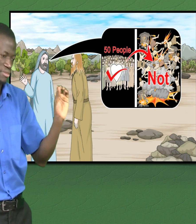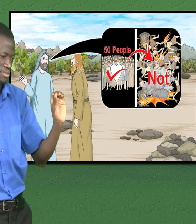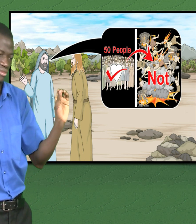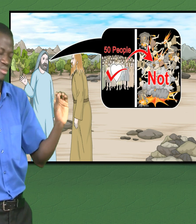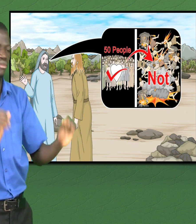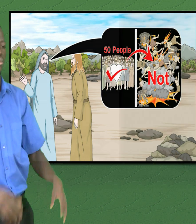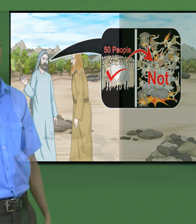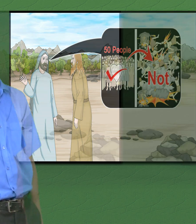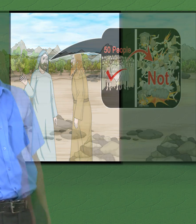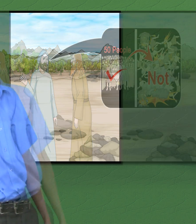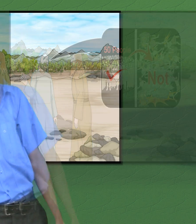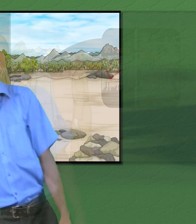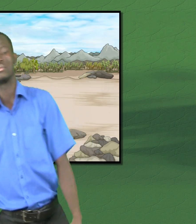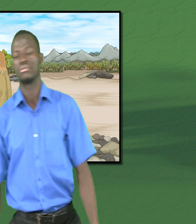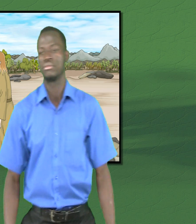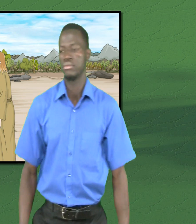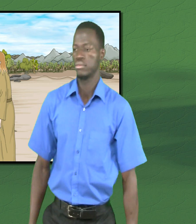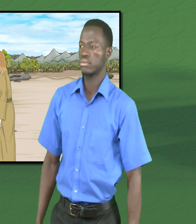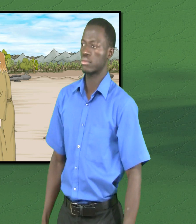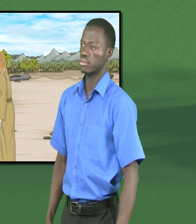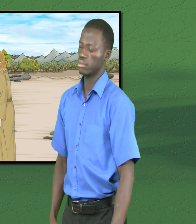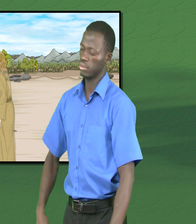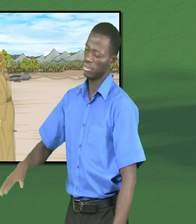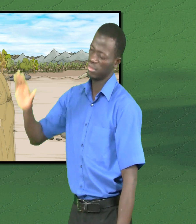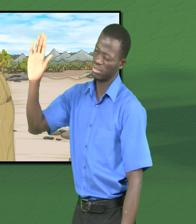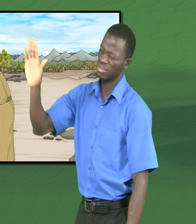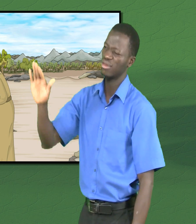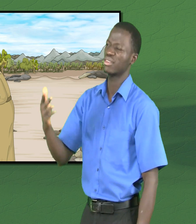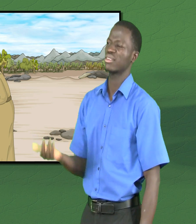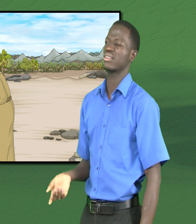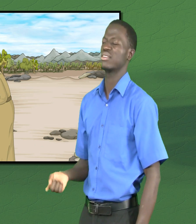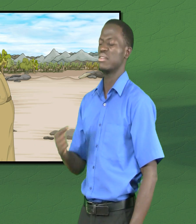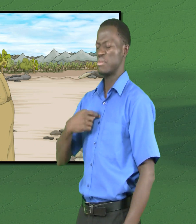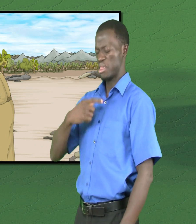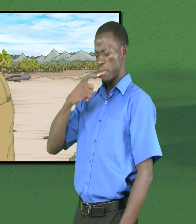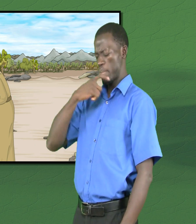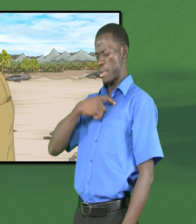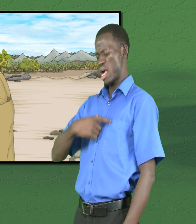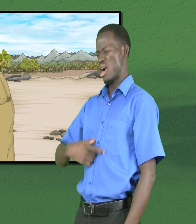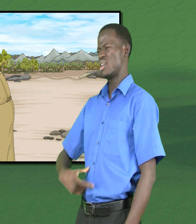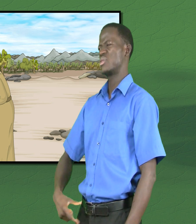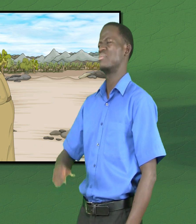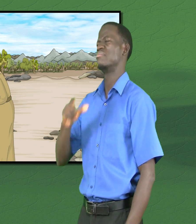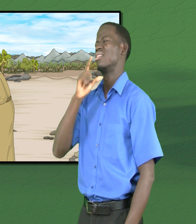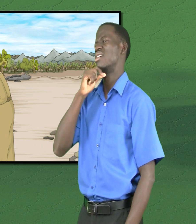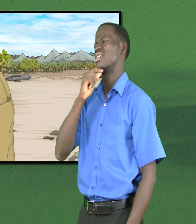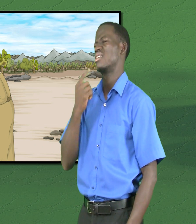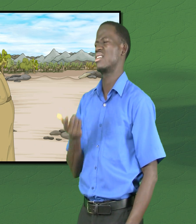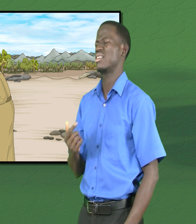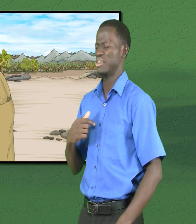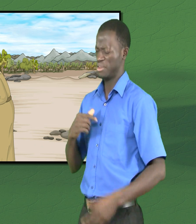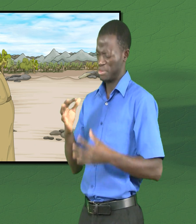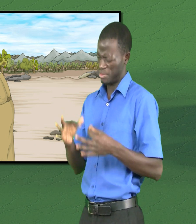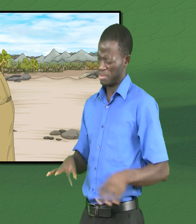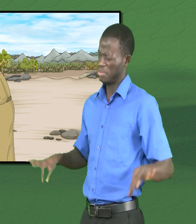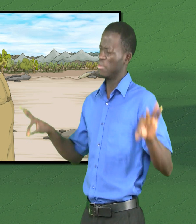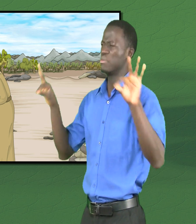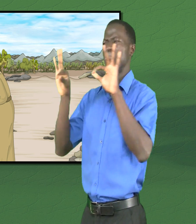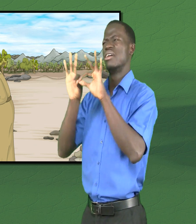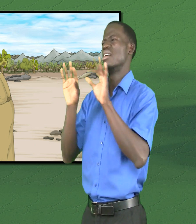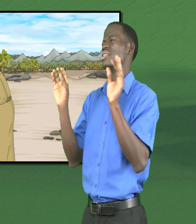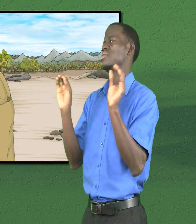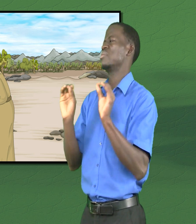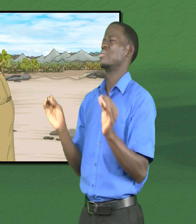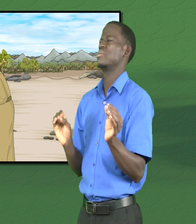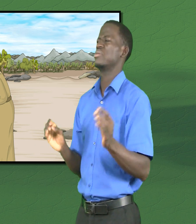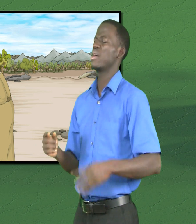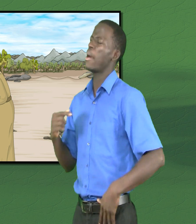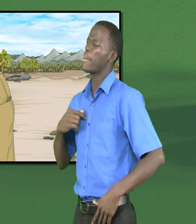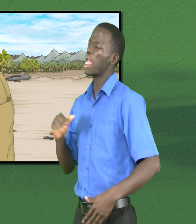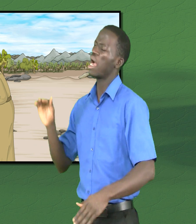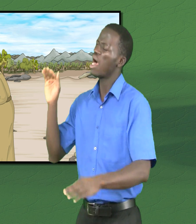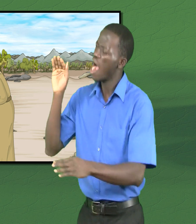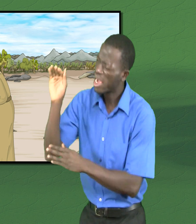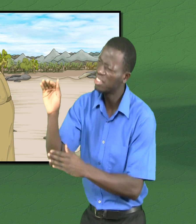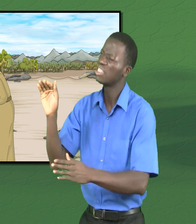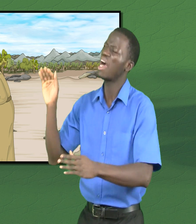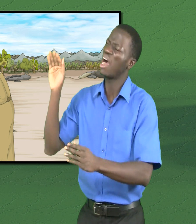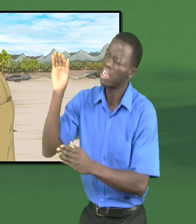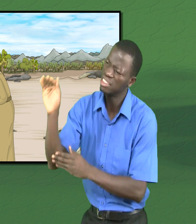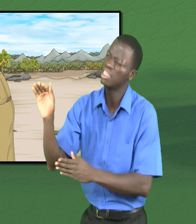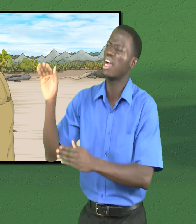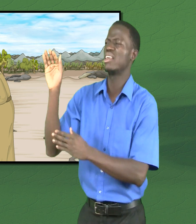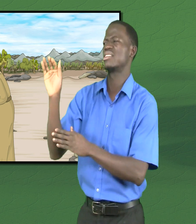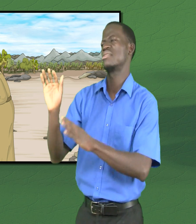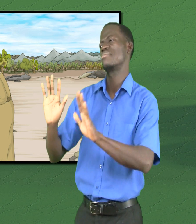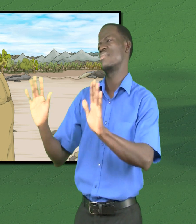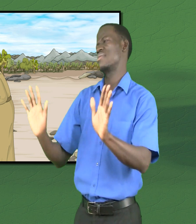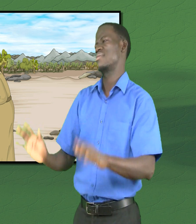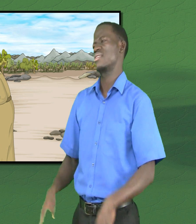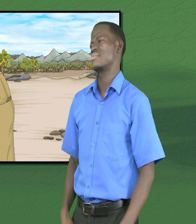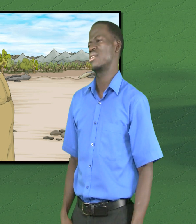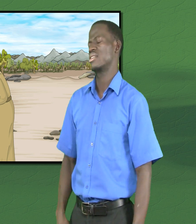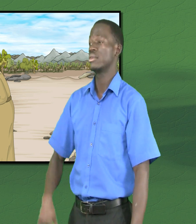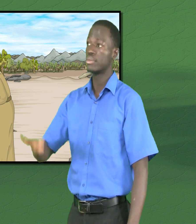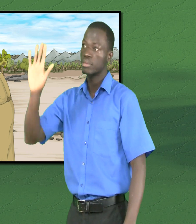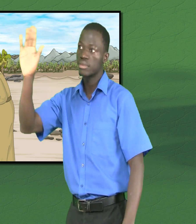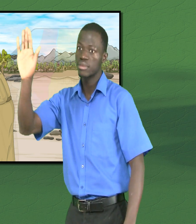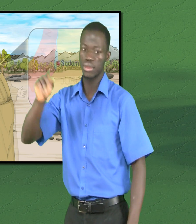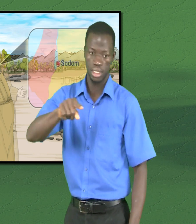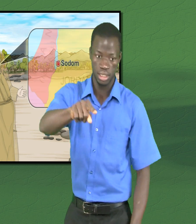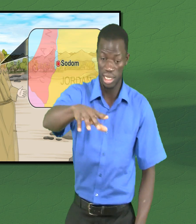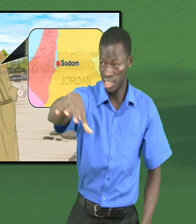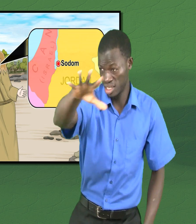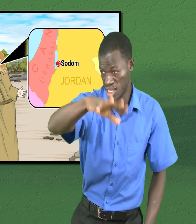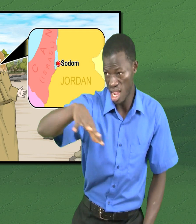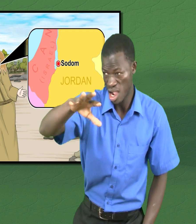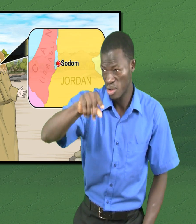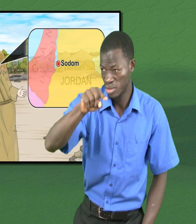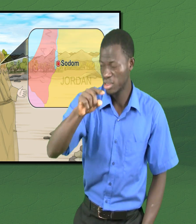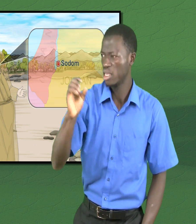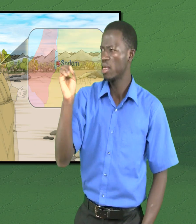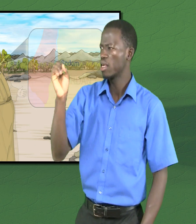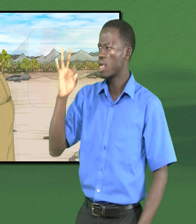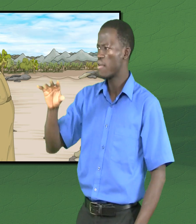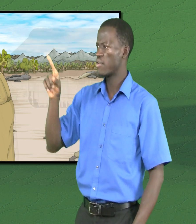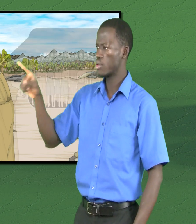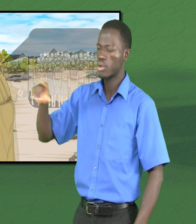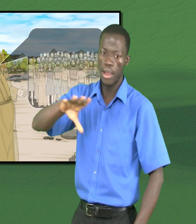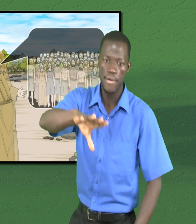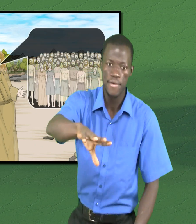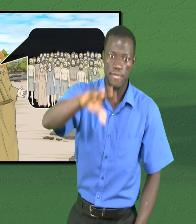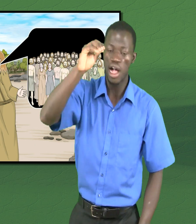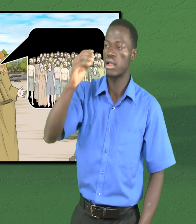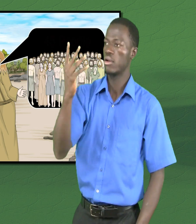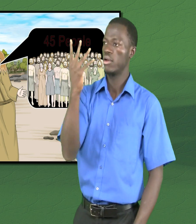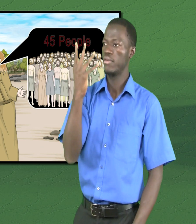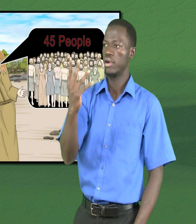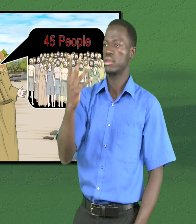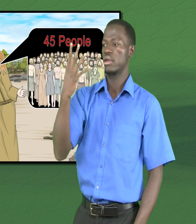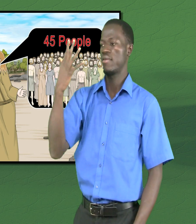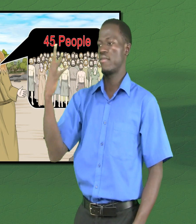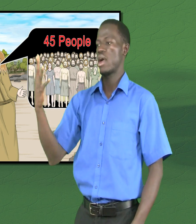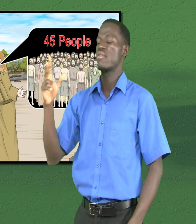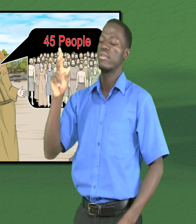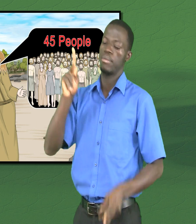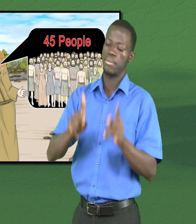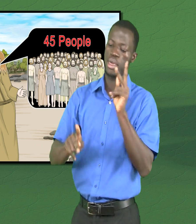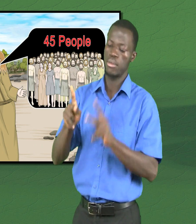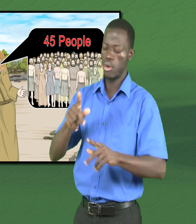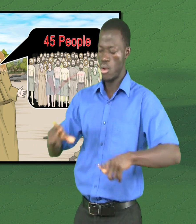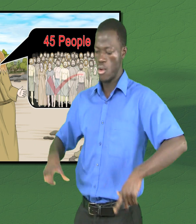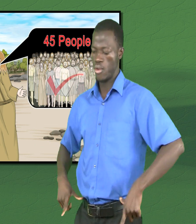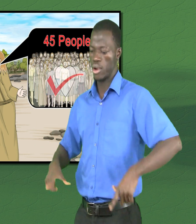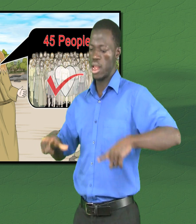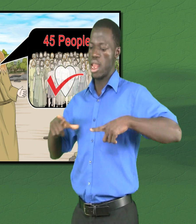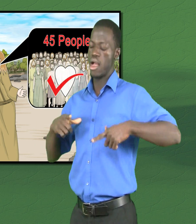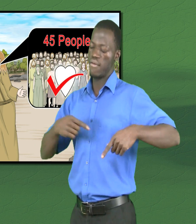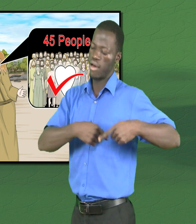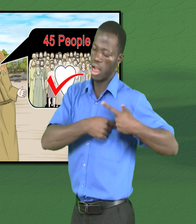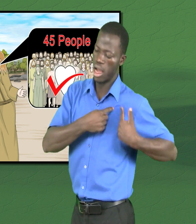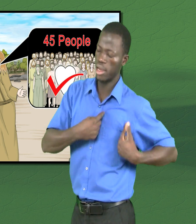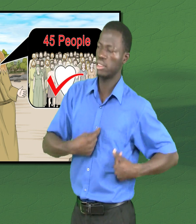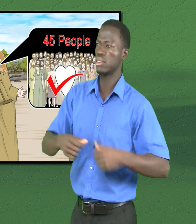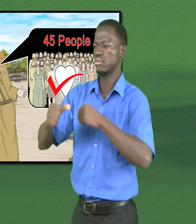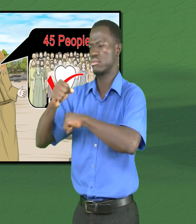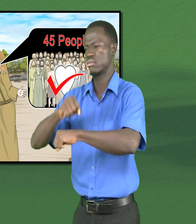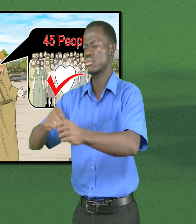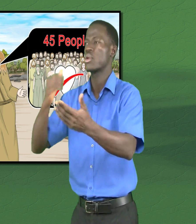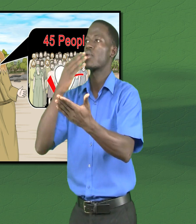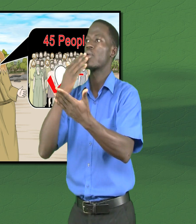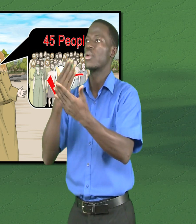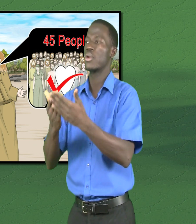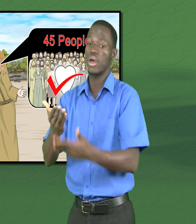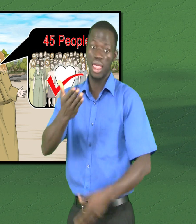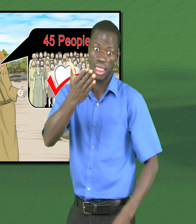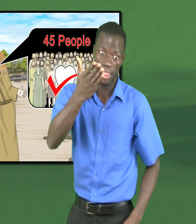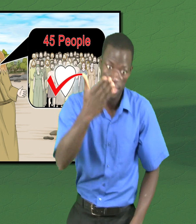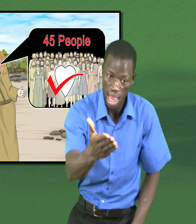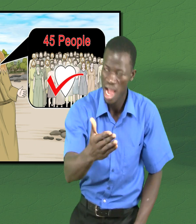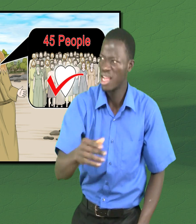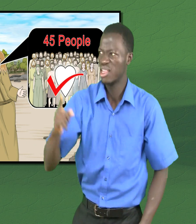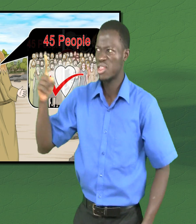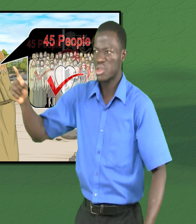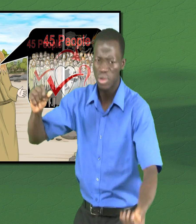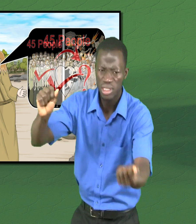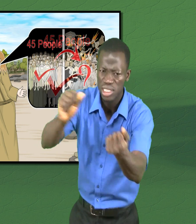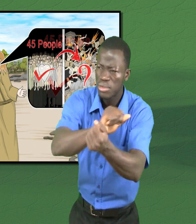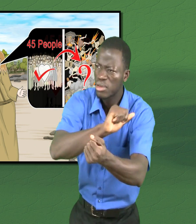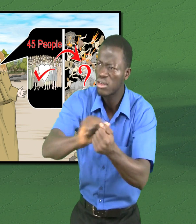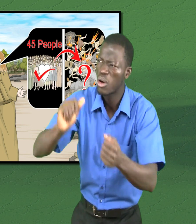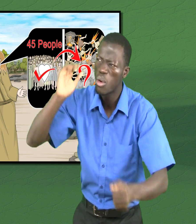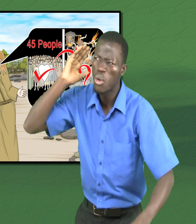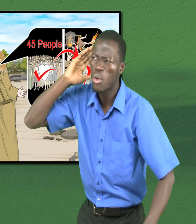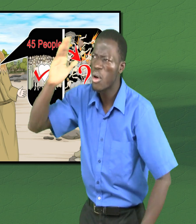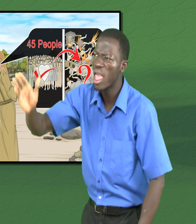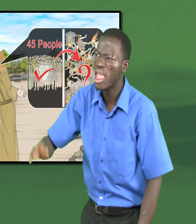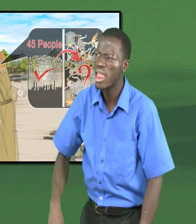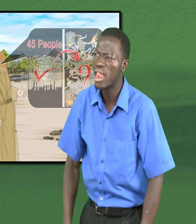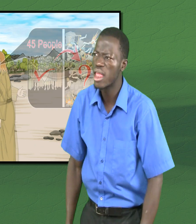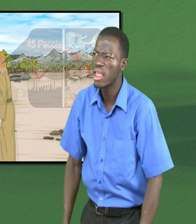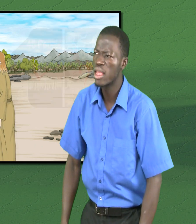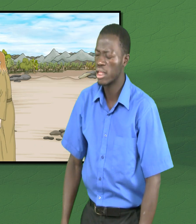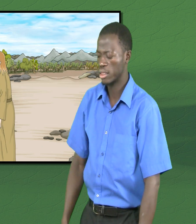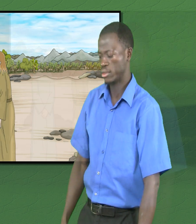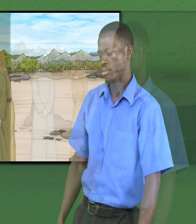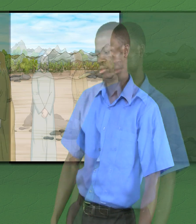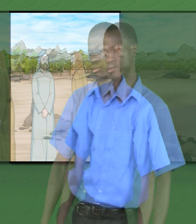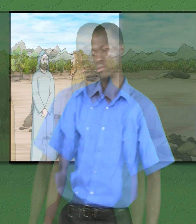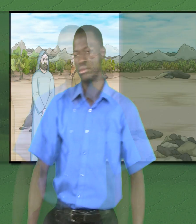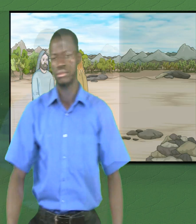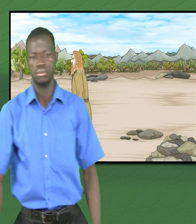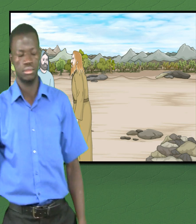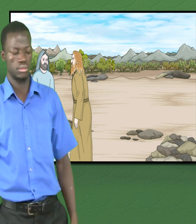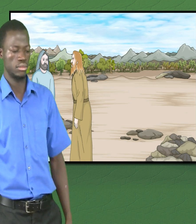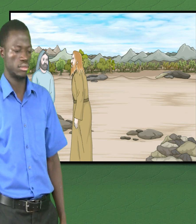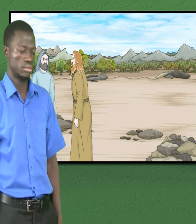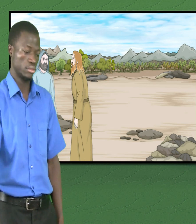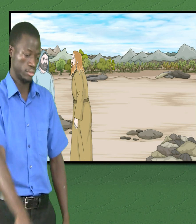Then Abraham answered, “Now that I have ventured to speak to the Lord—though I am but dust and ashes— suppose the fifty righteous ones lack five. Will You destroy the whole city for the lack of five?”